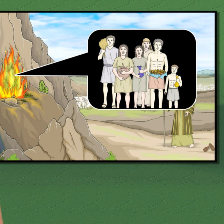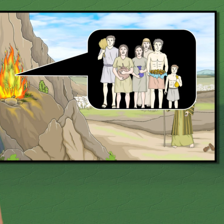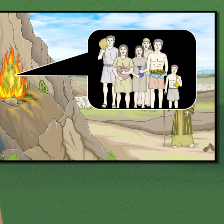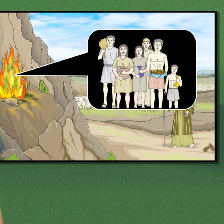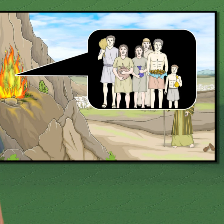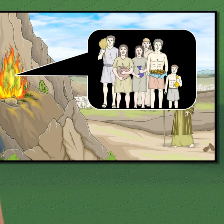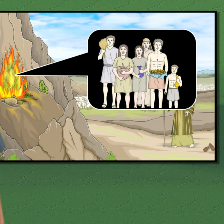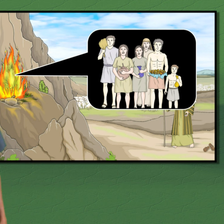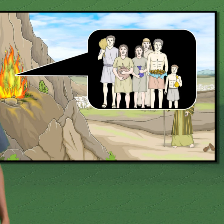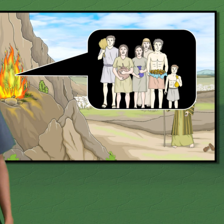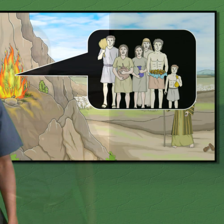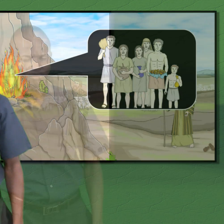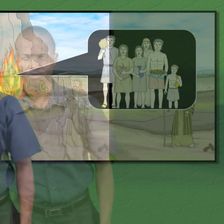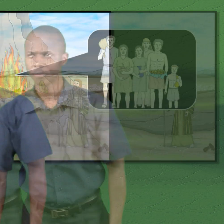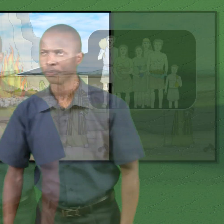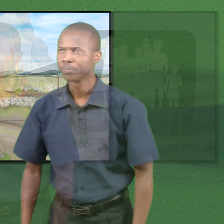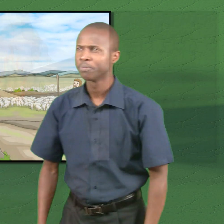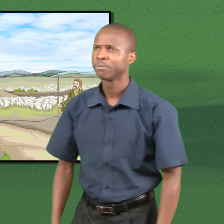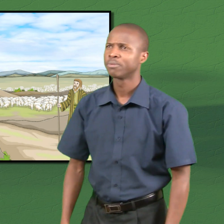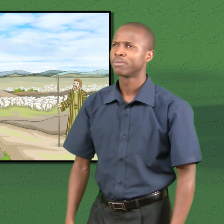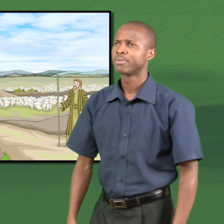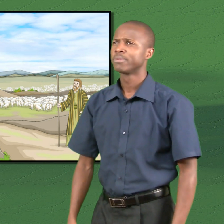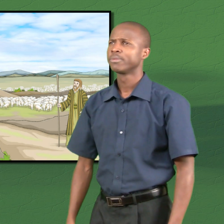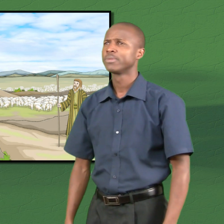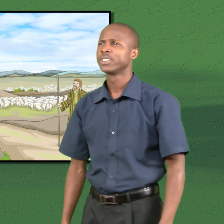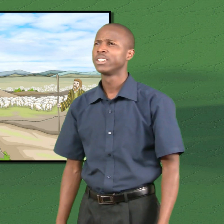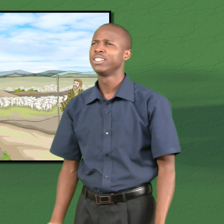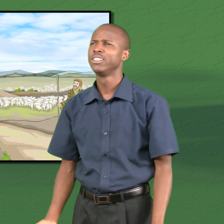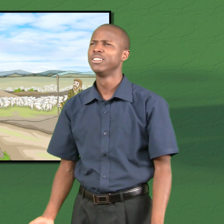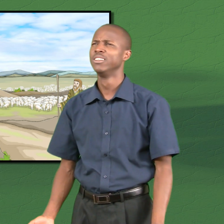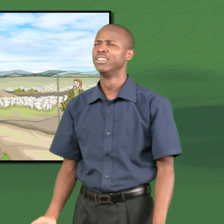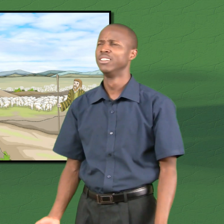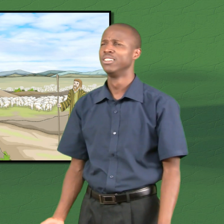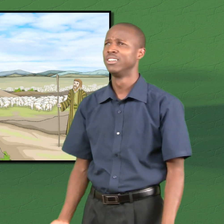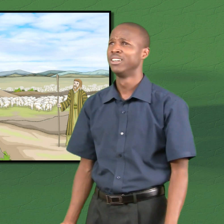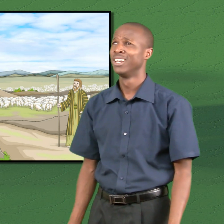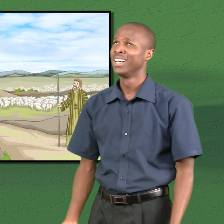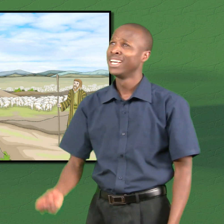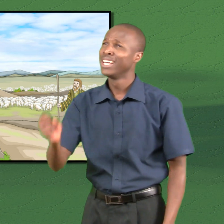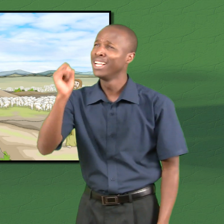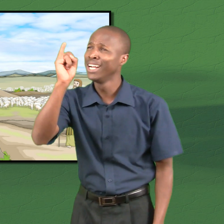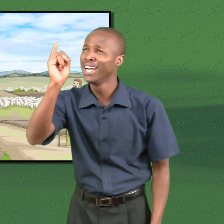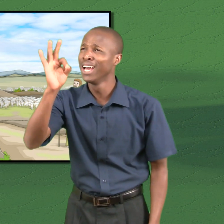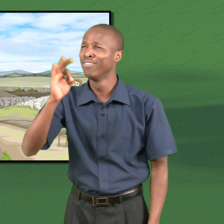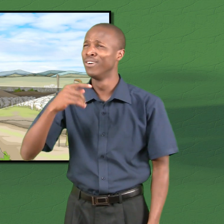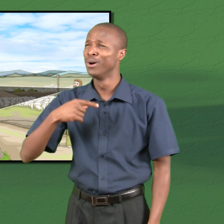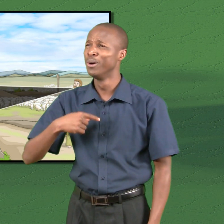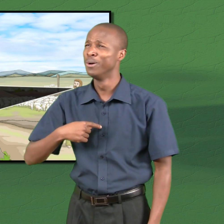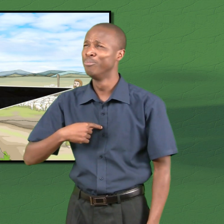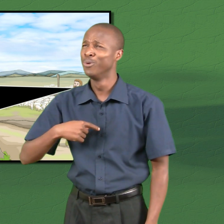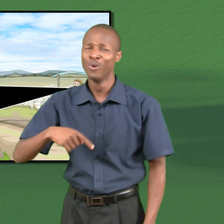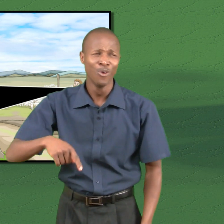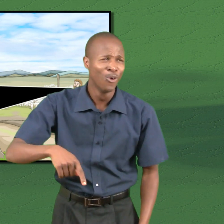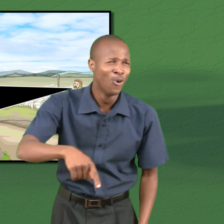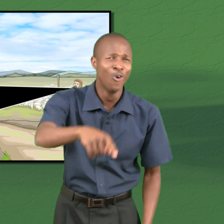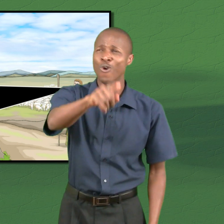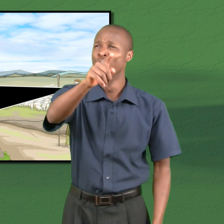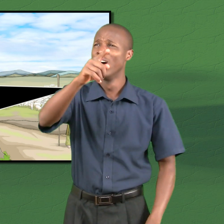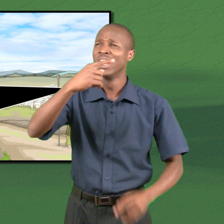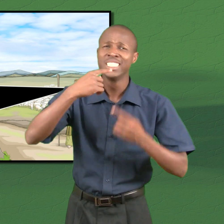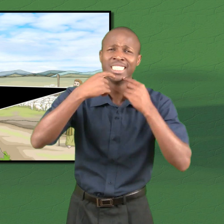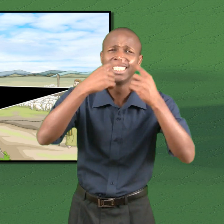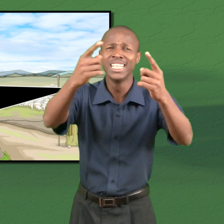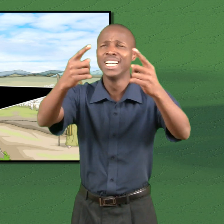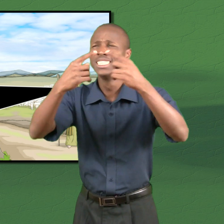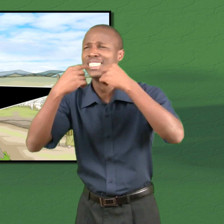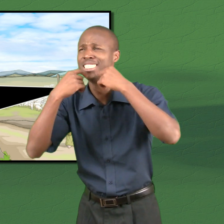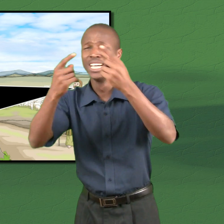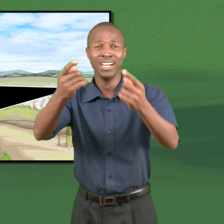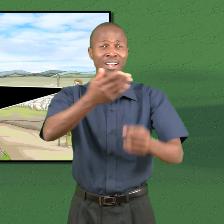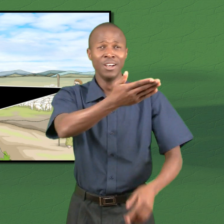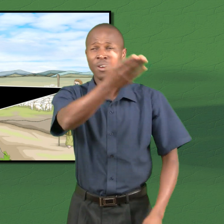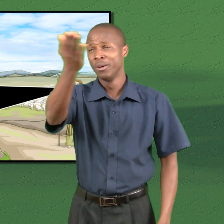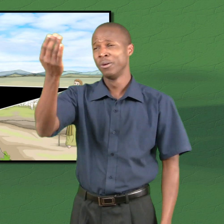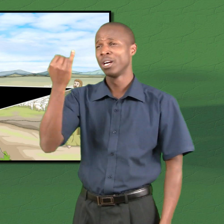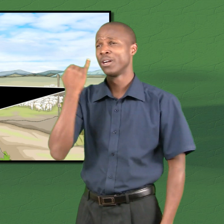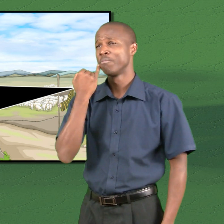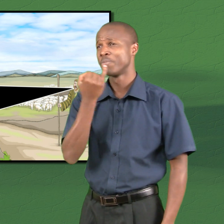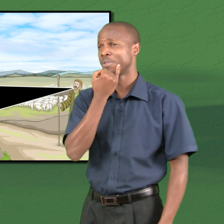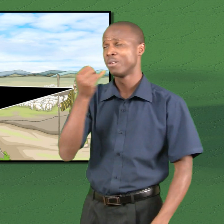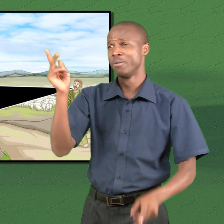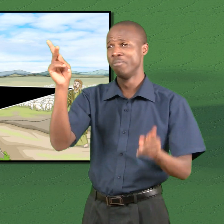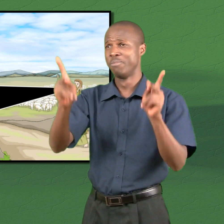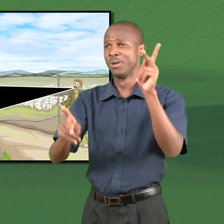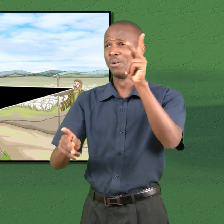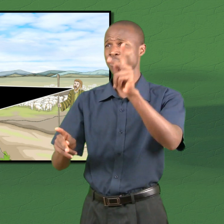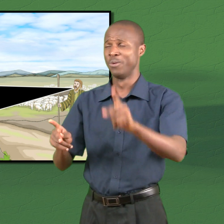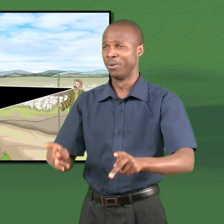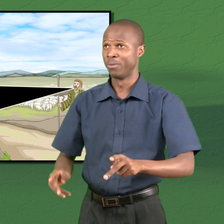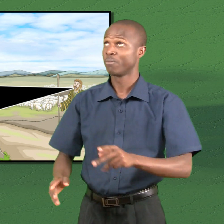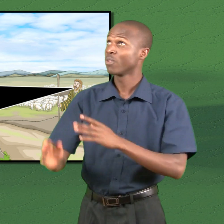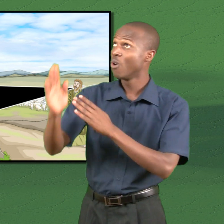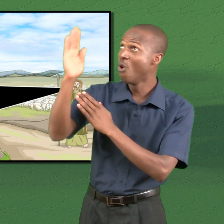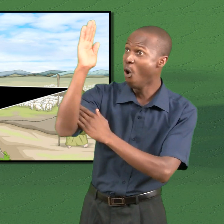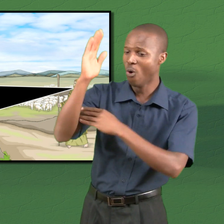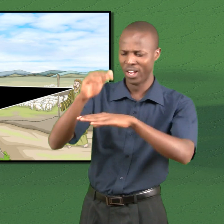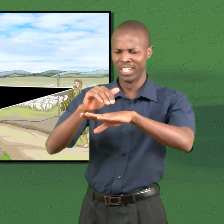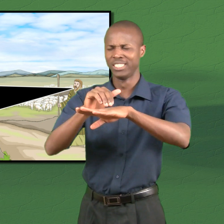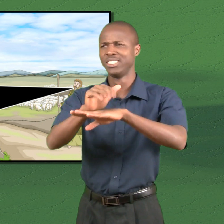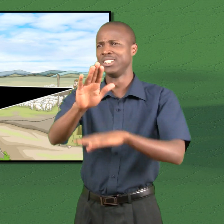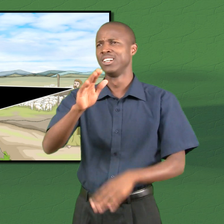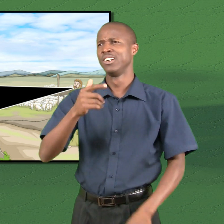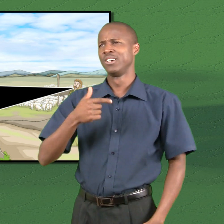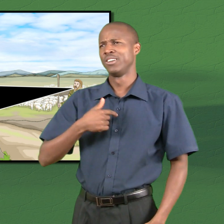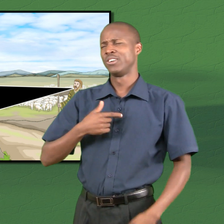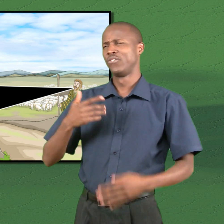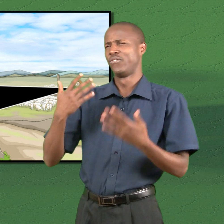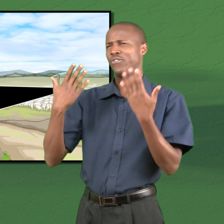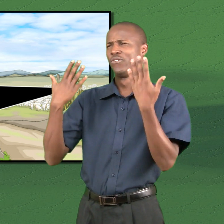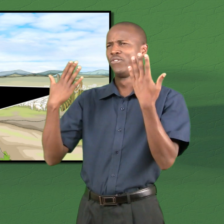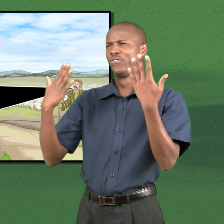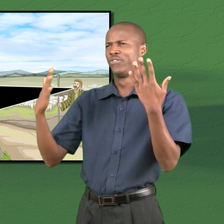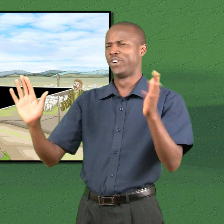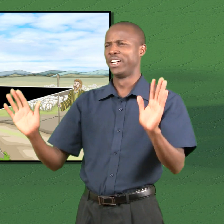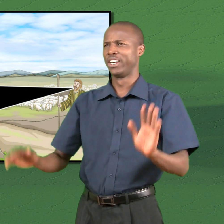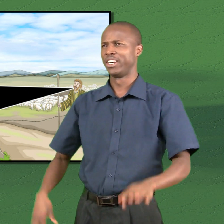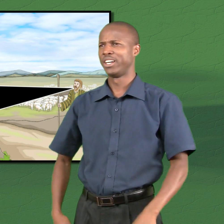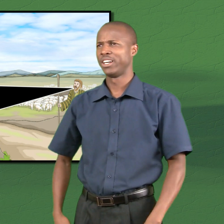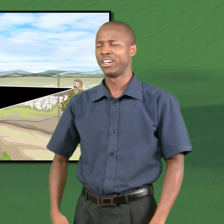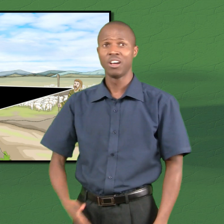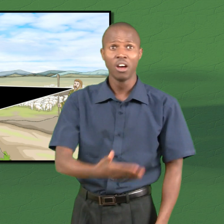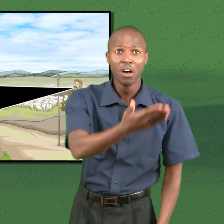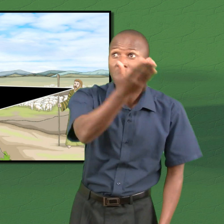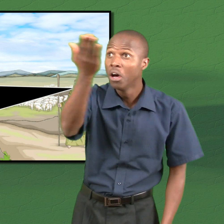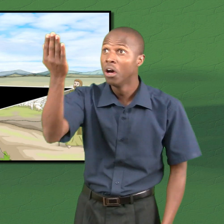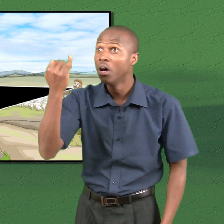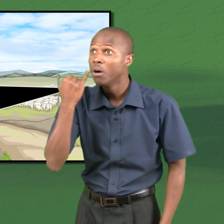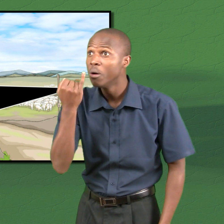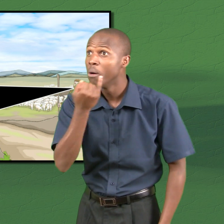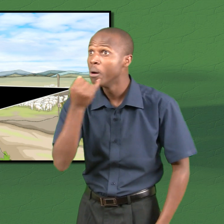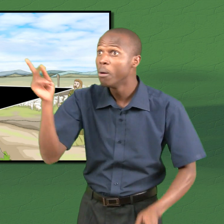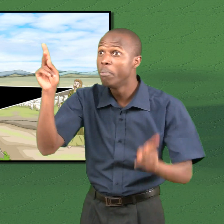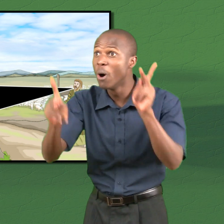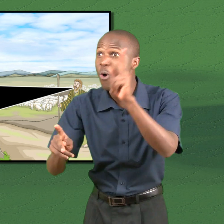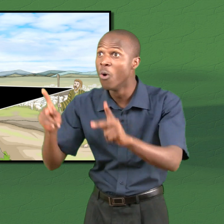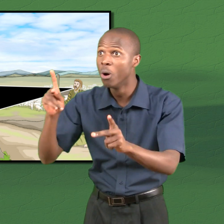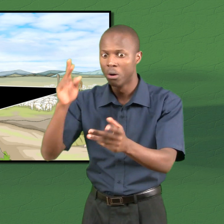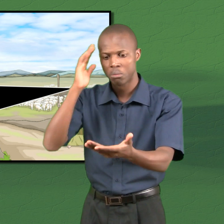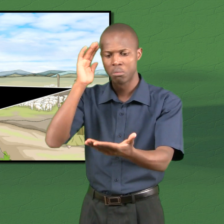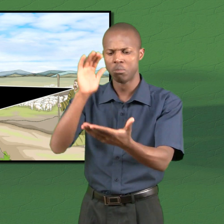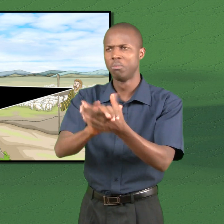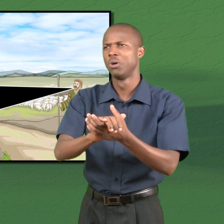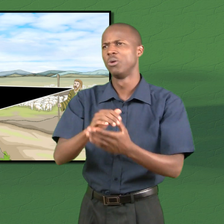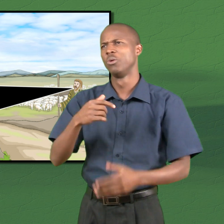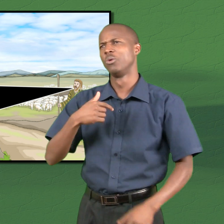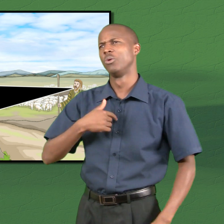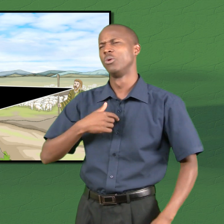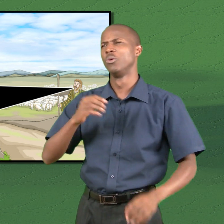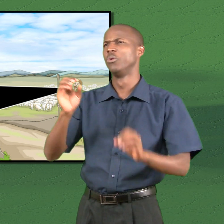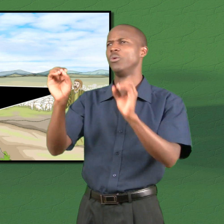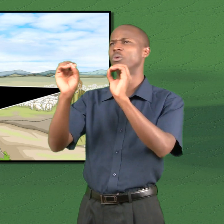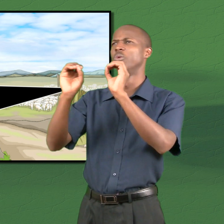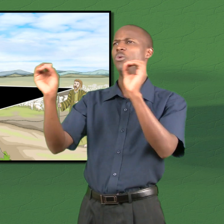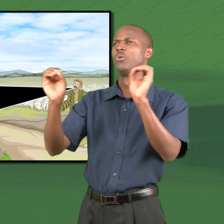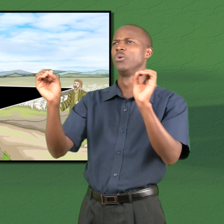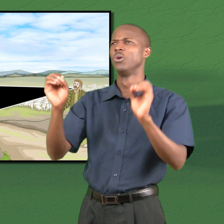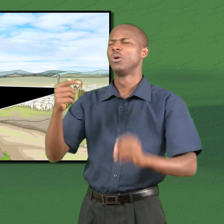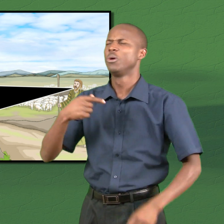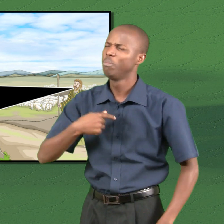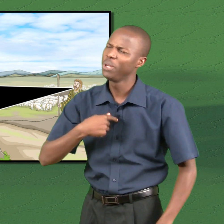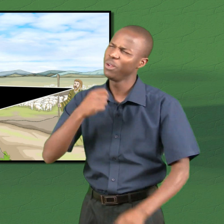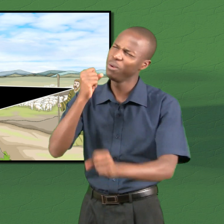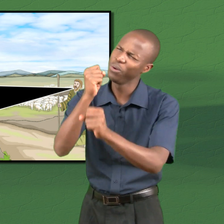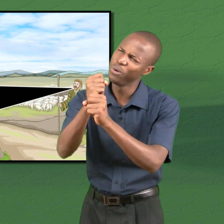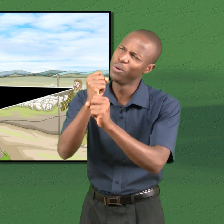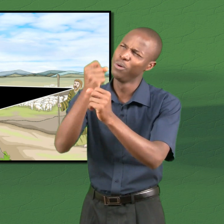Then Moses answered, “What if they do not believe me or listen to my voice?